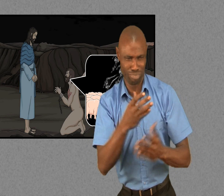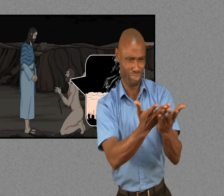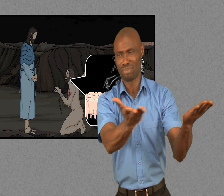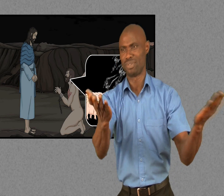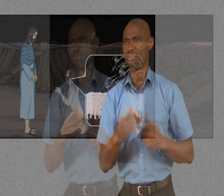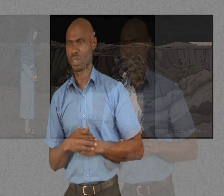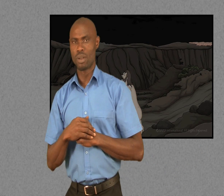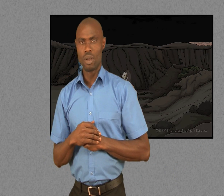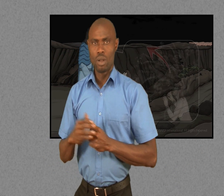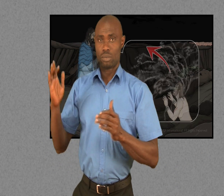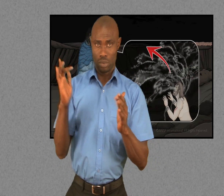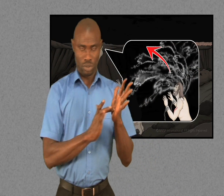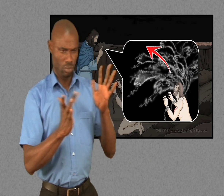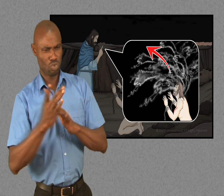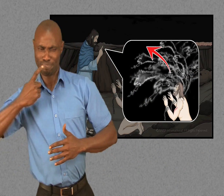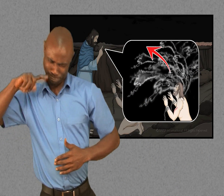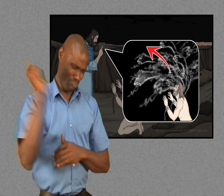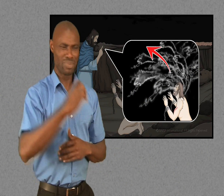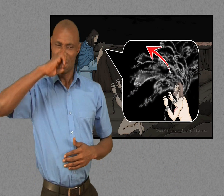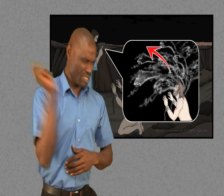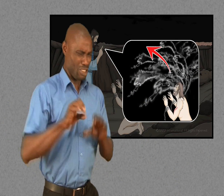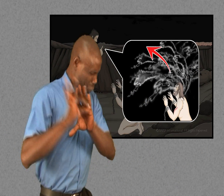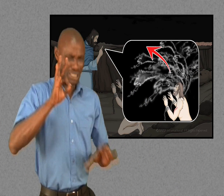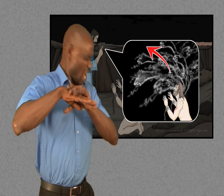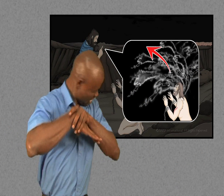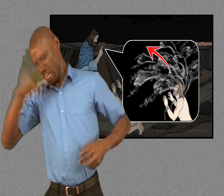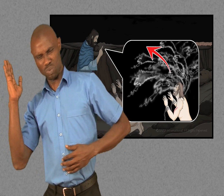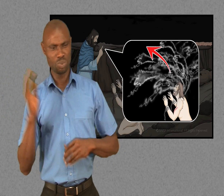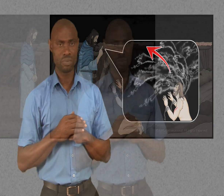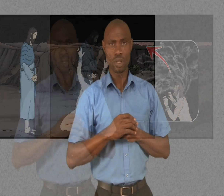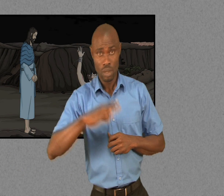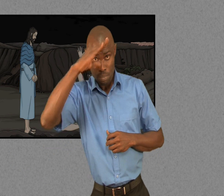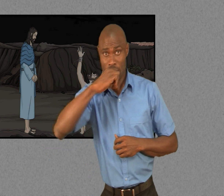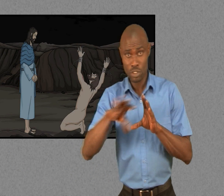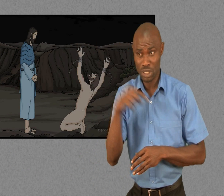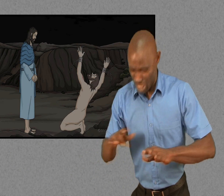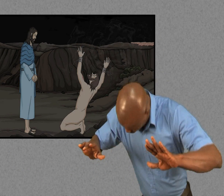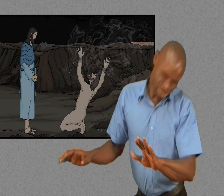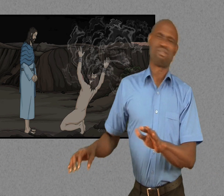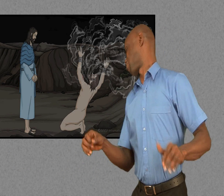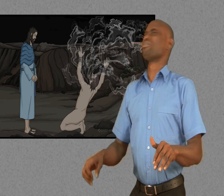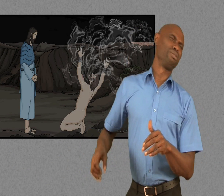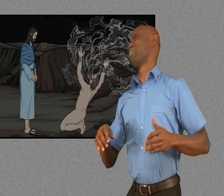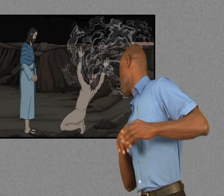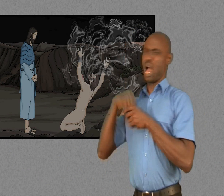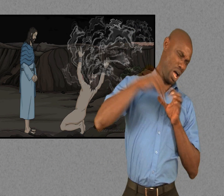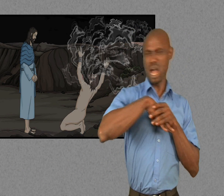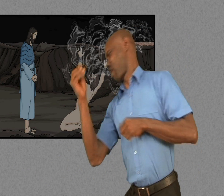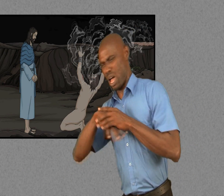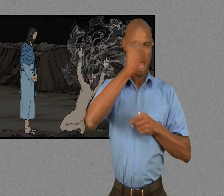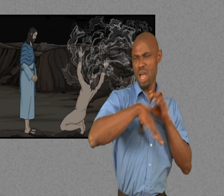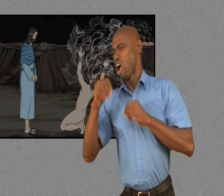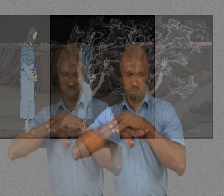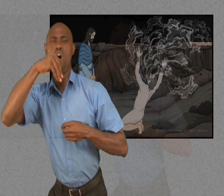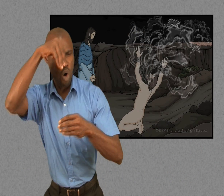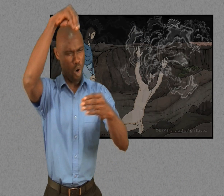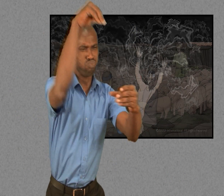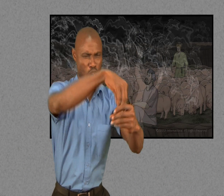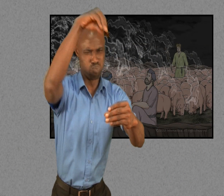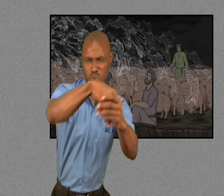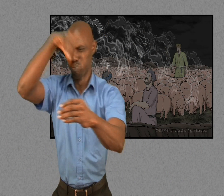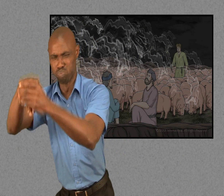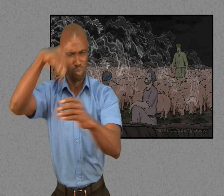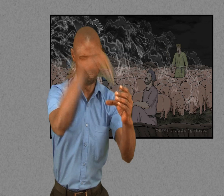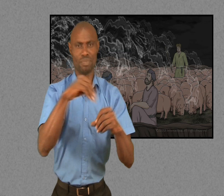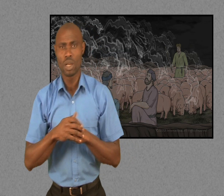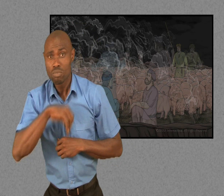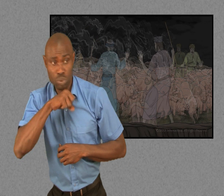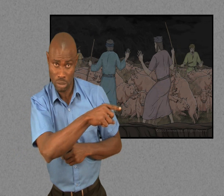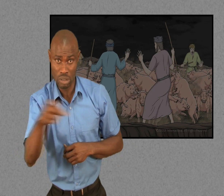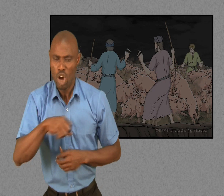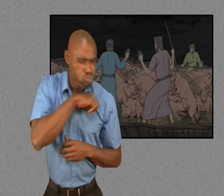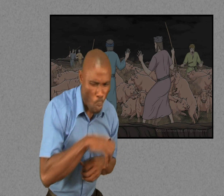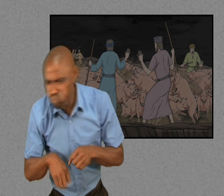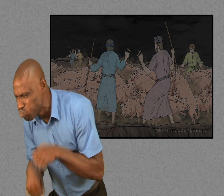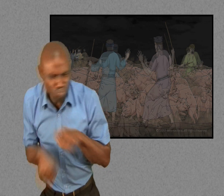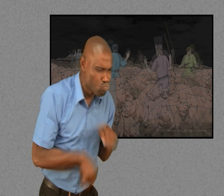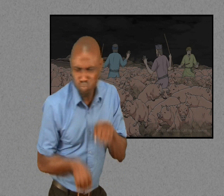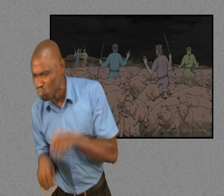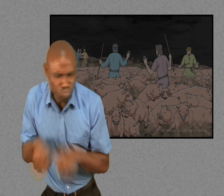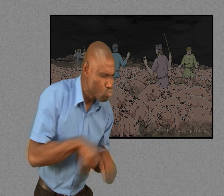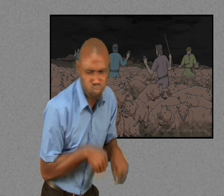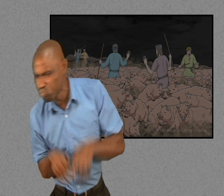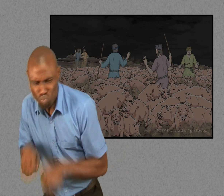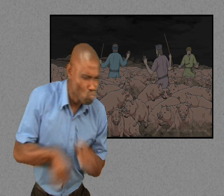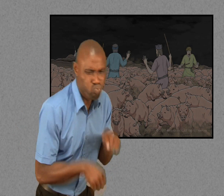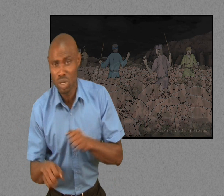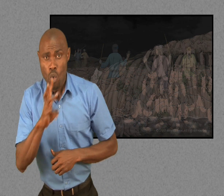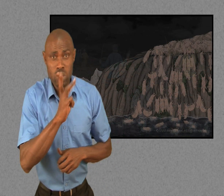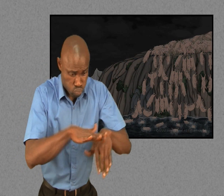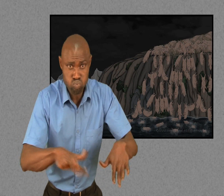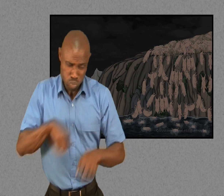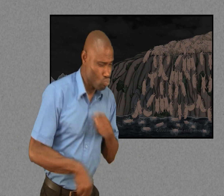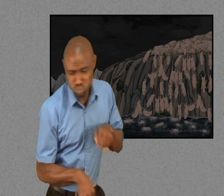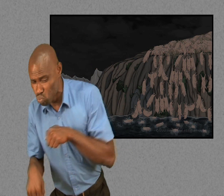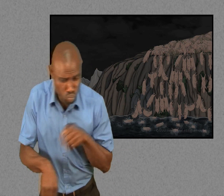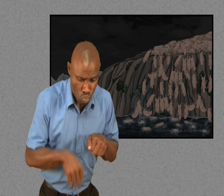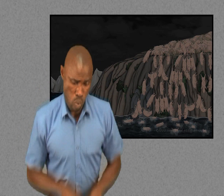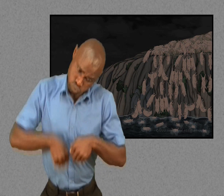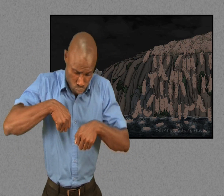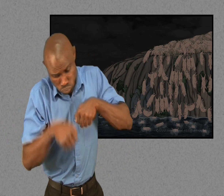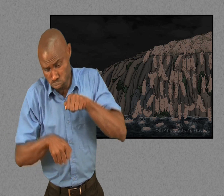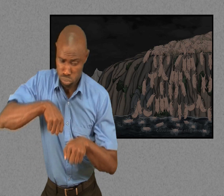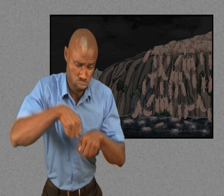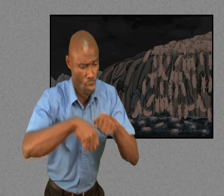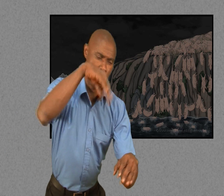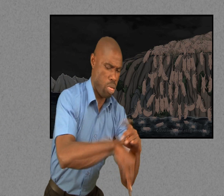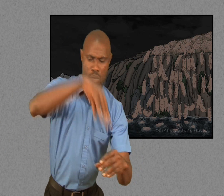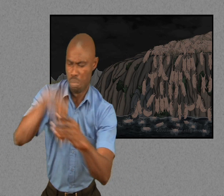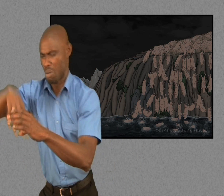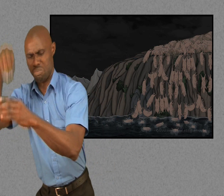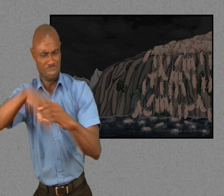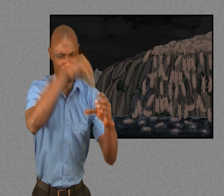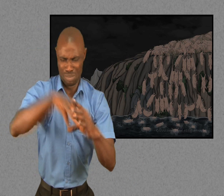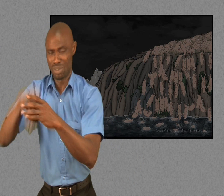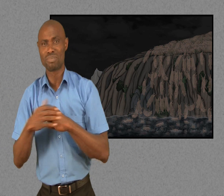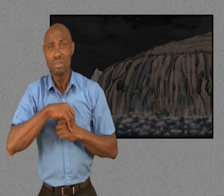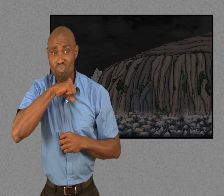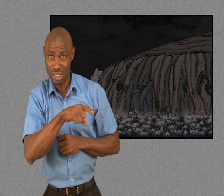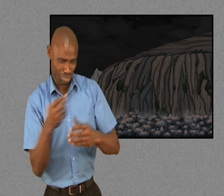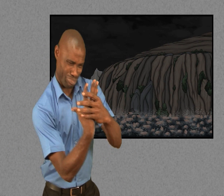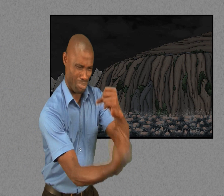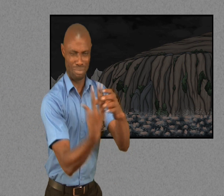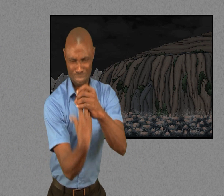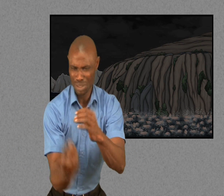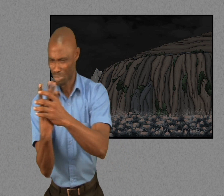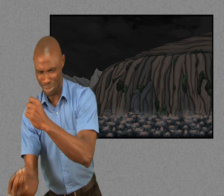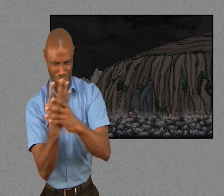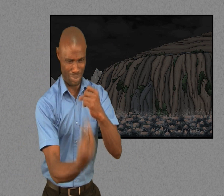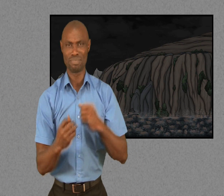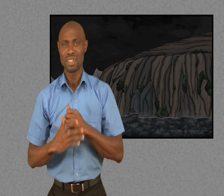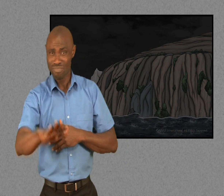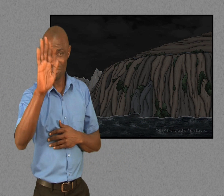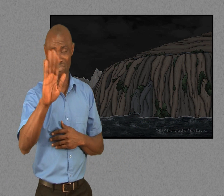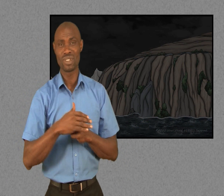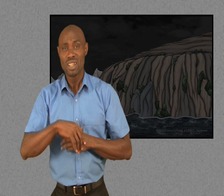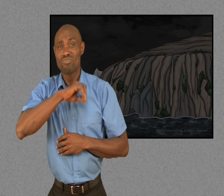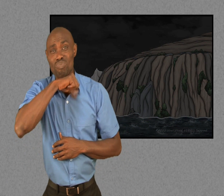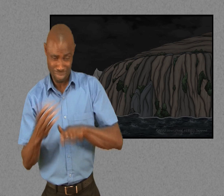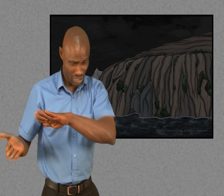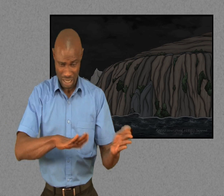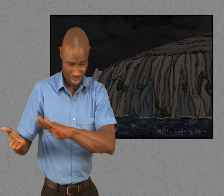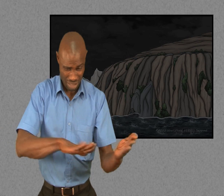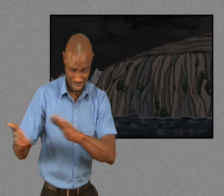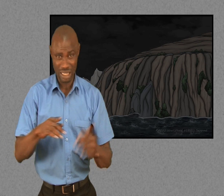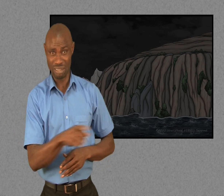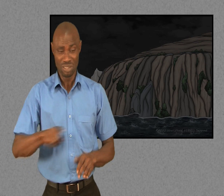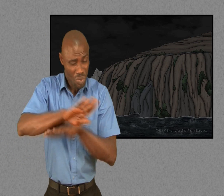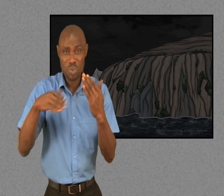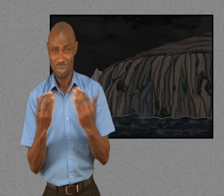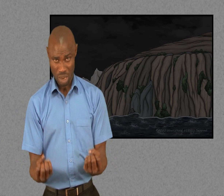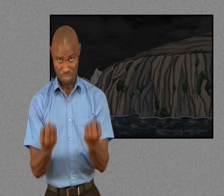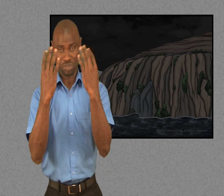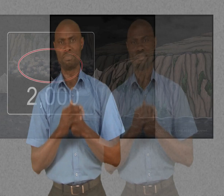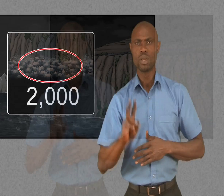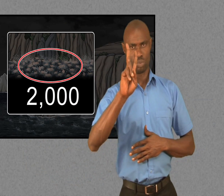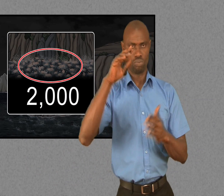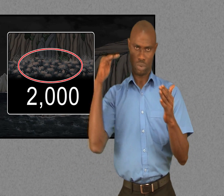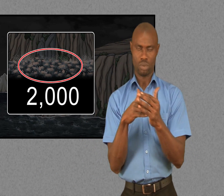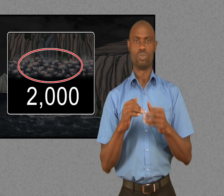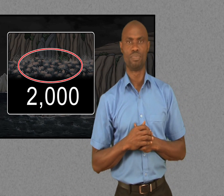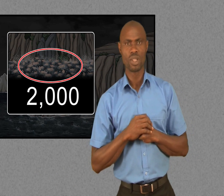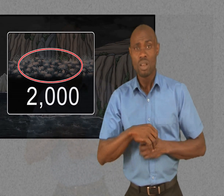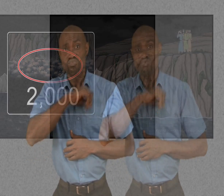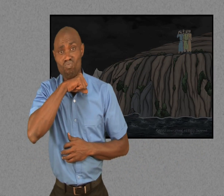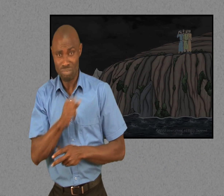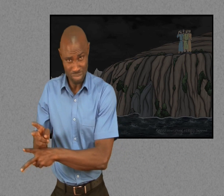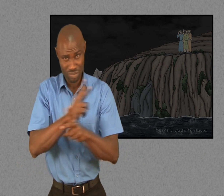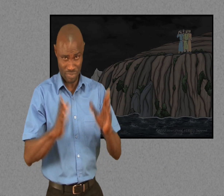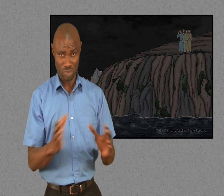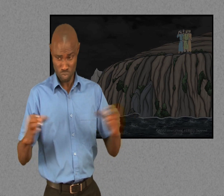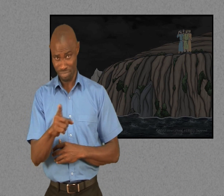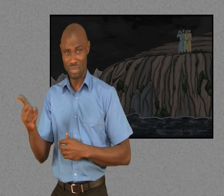He gave them permission, and the unclean spirits came out and went into the pigs, and the herd of about two thousand rushed down the steep bank into the sea and drowned in the water.